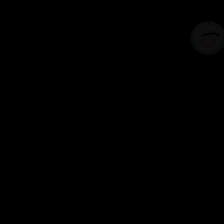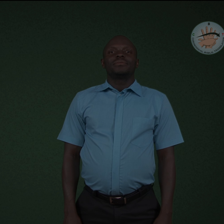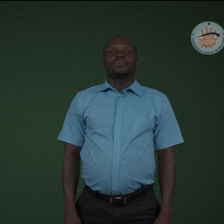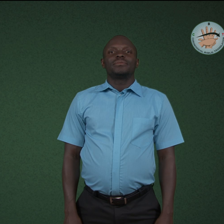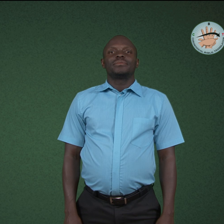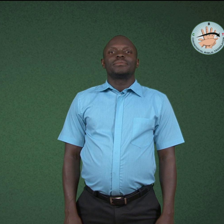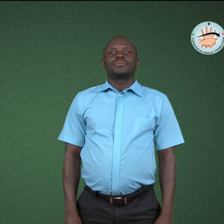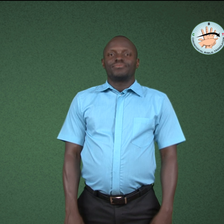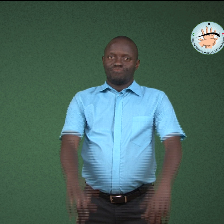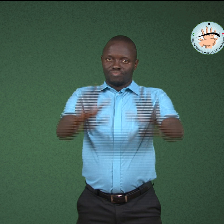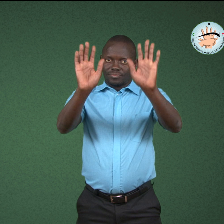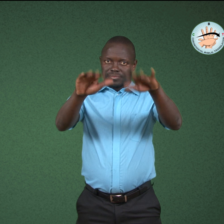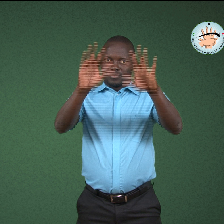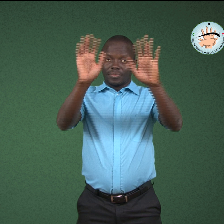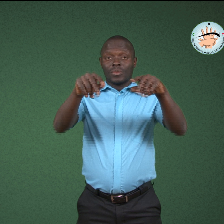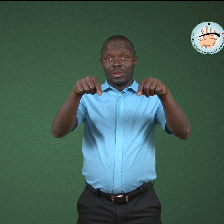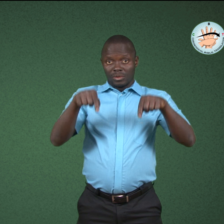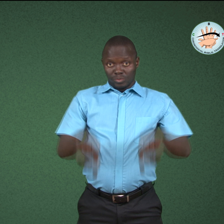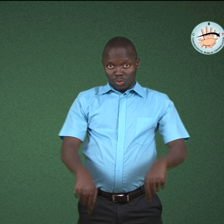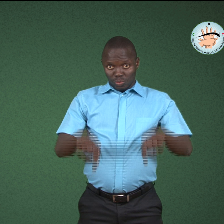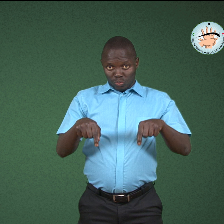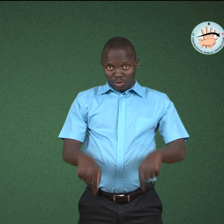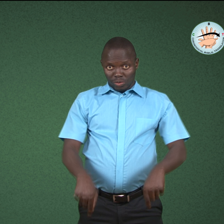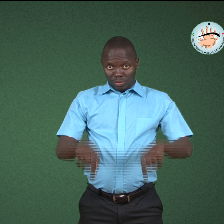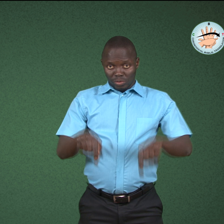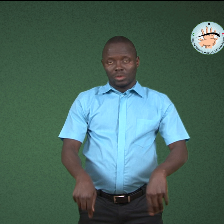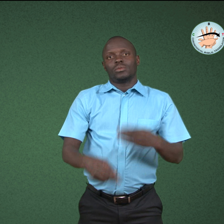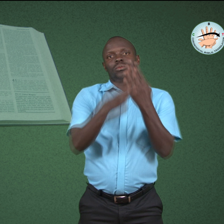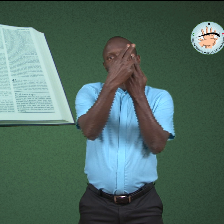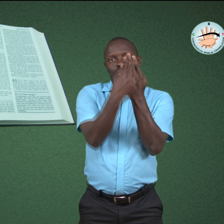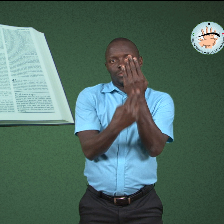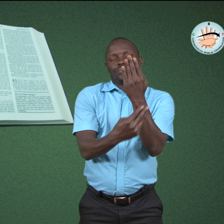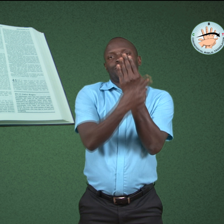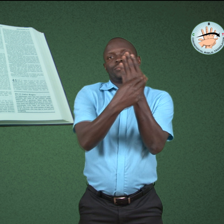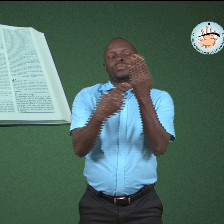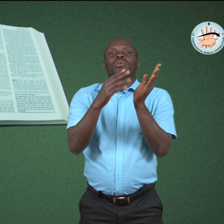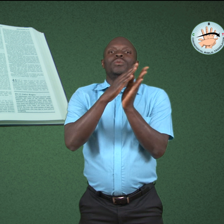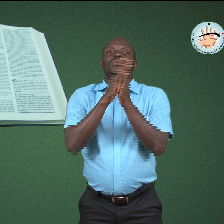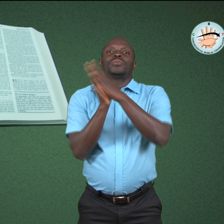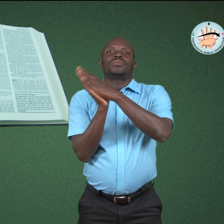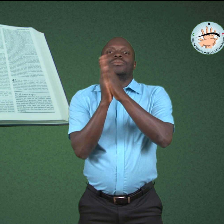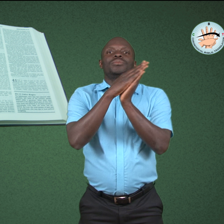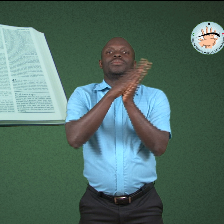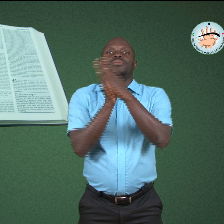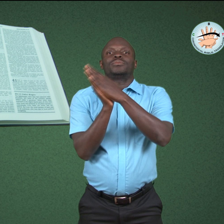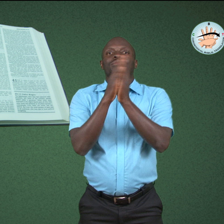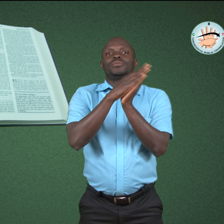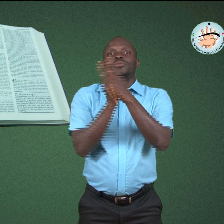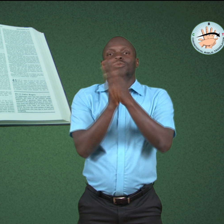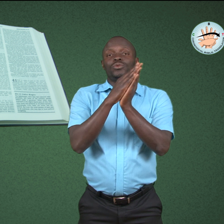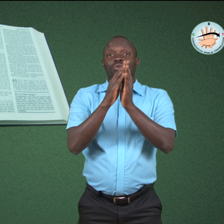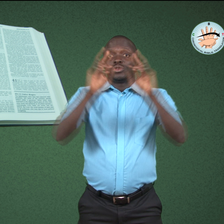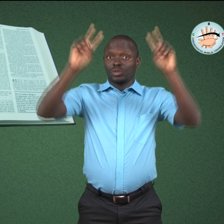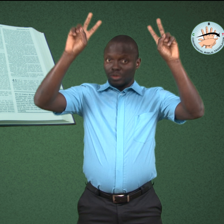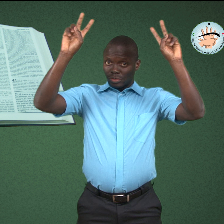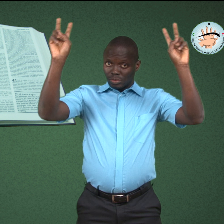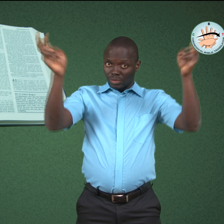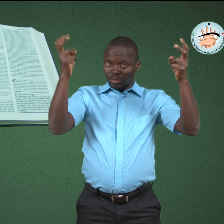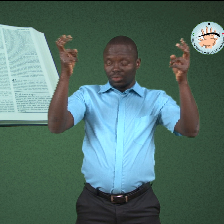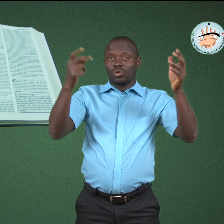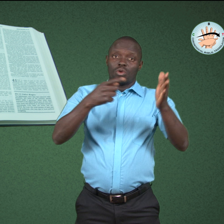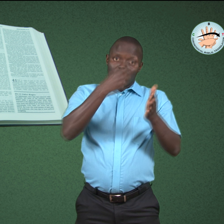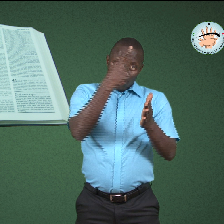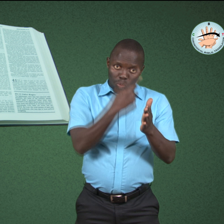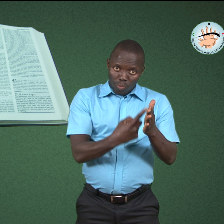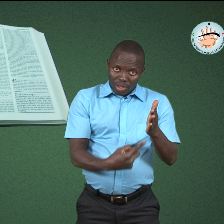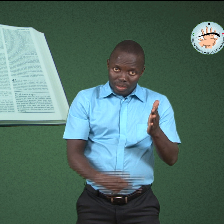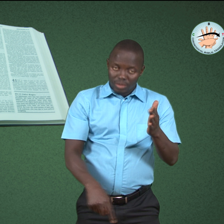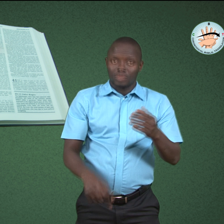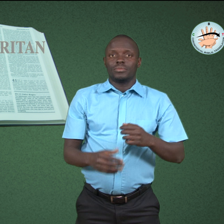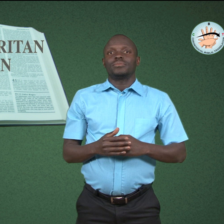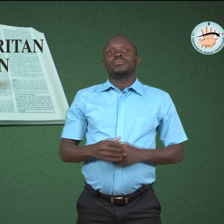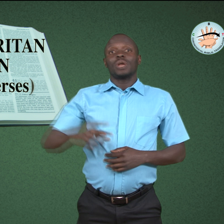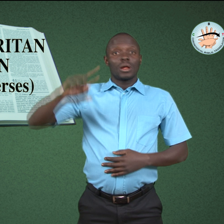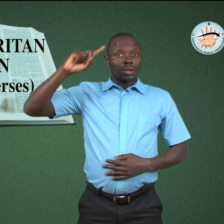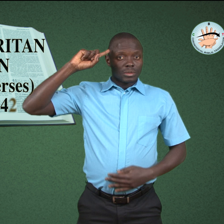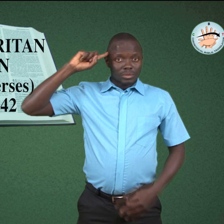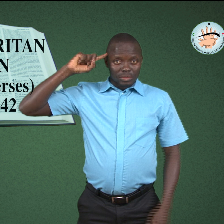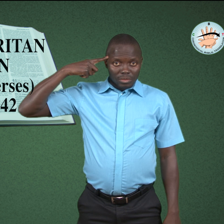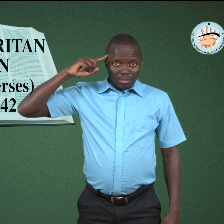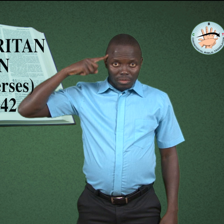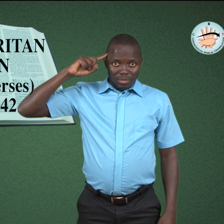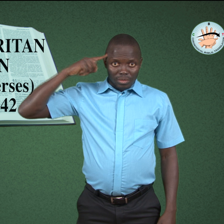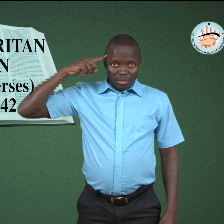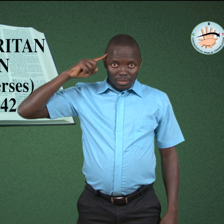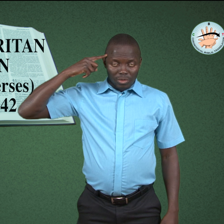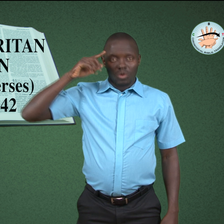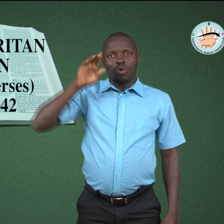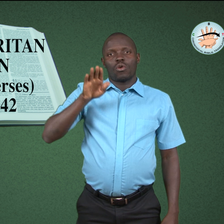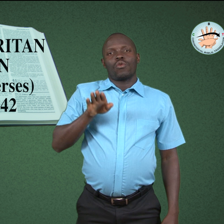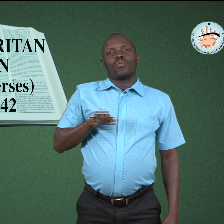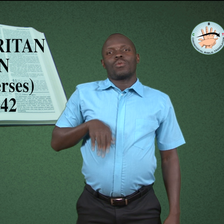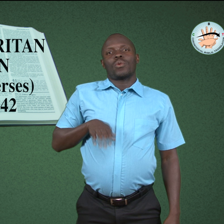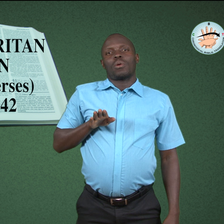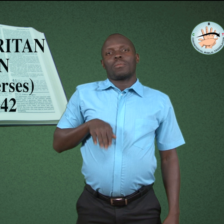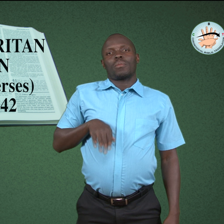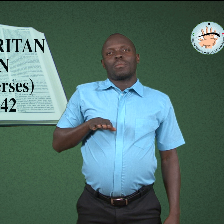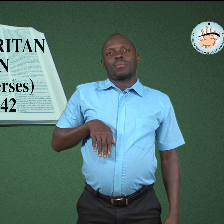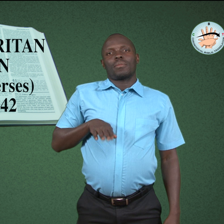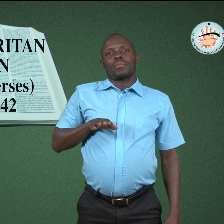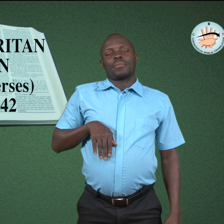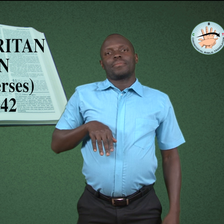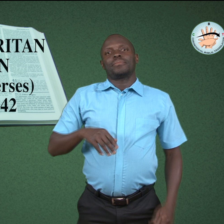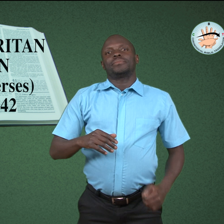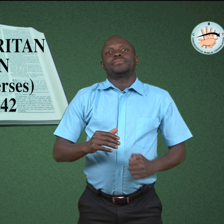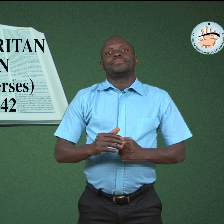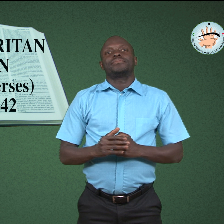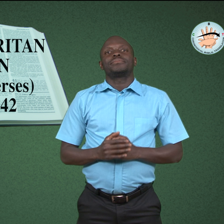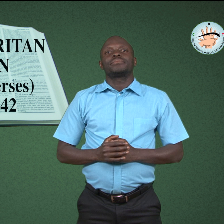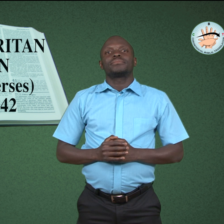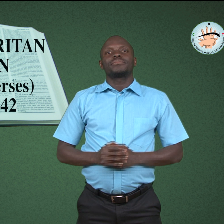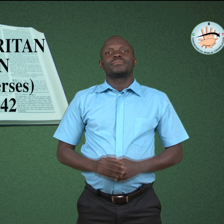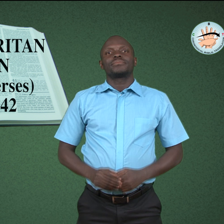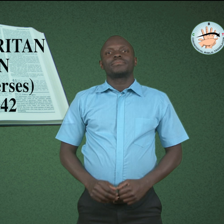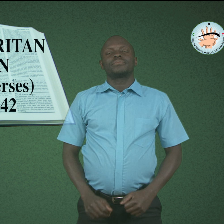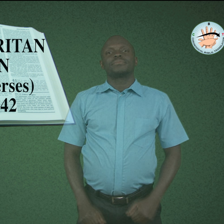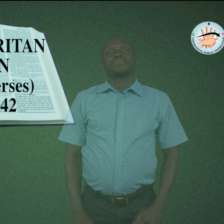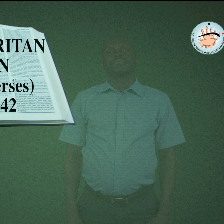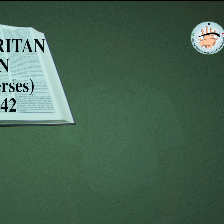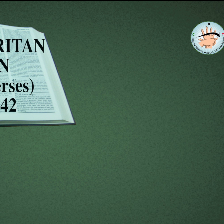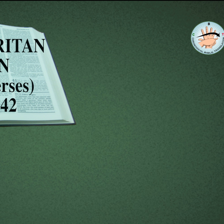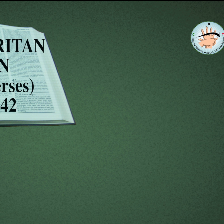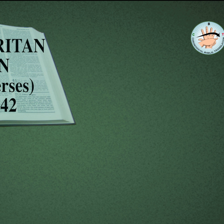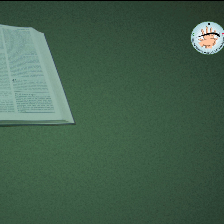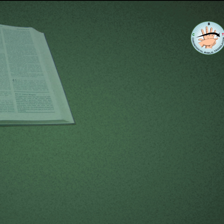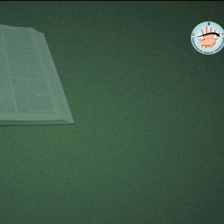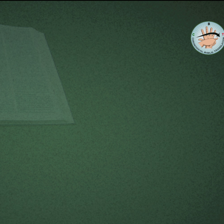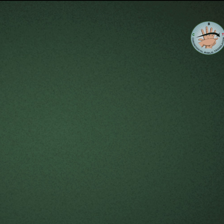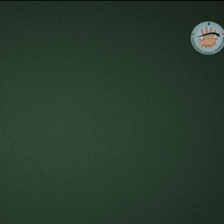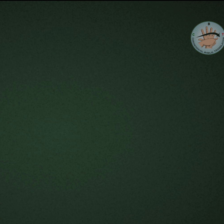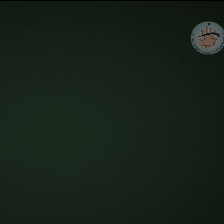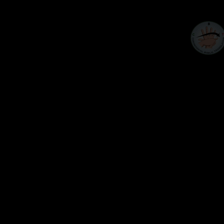The Samaritan woman